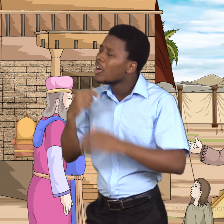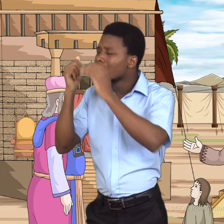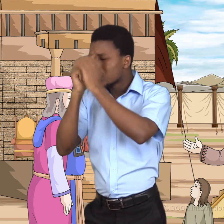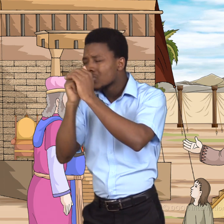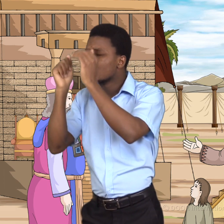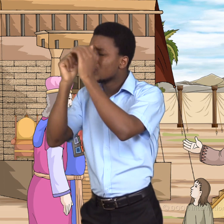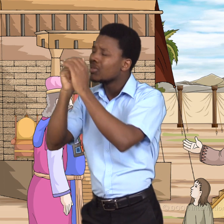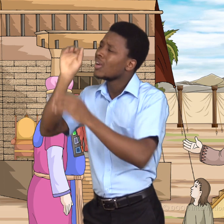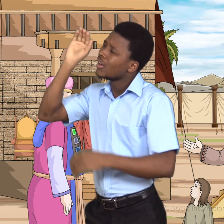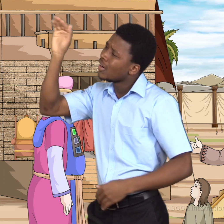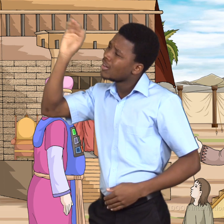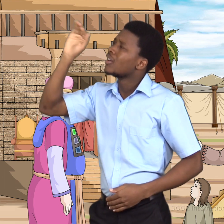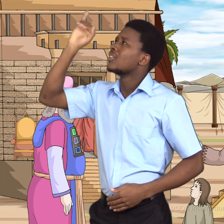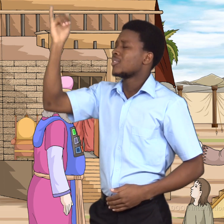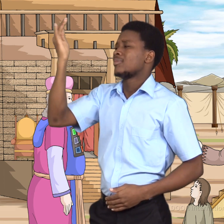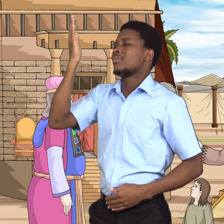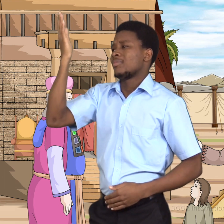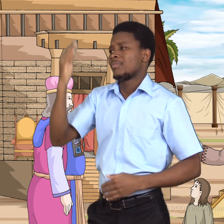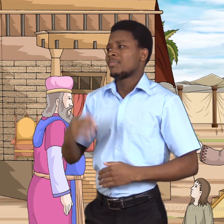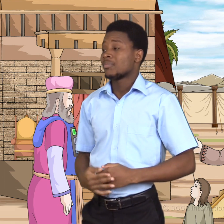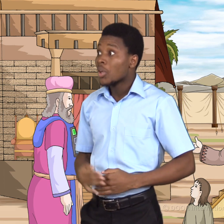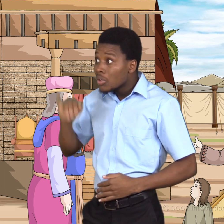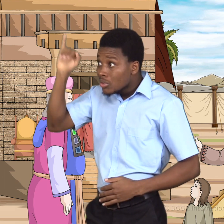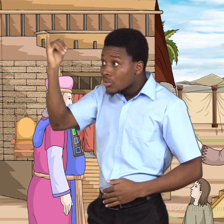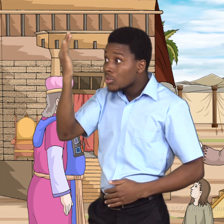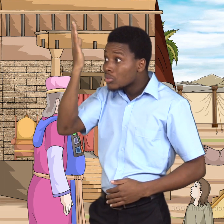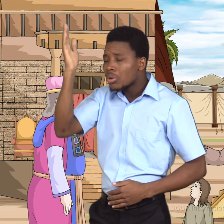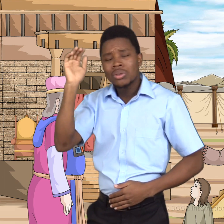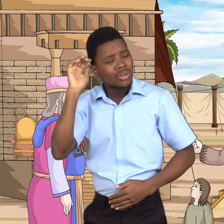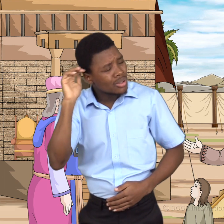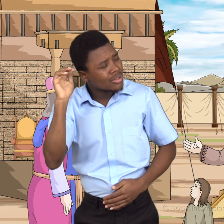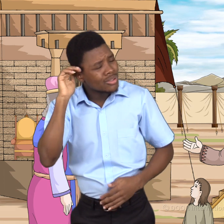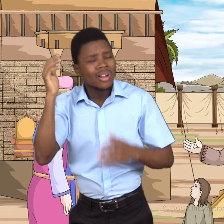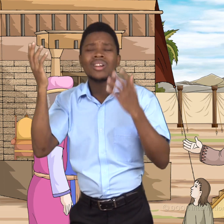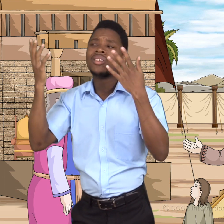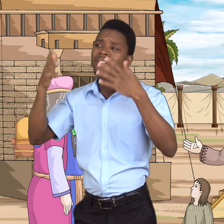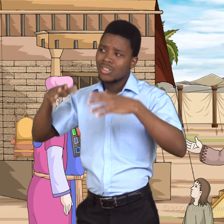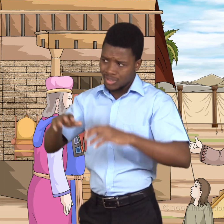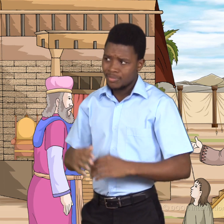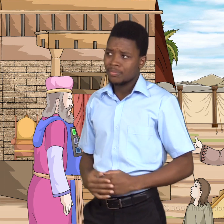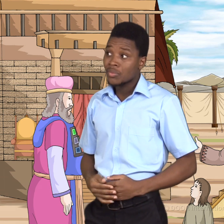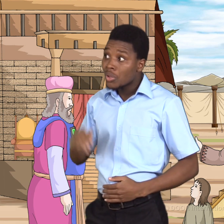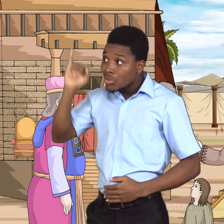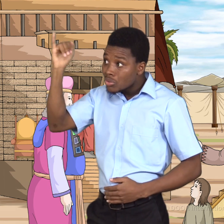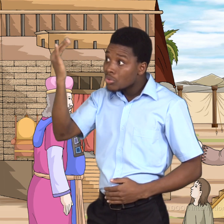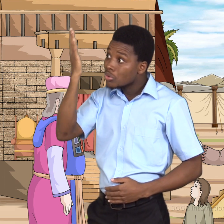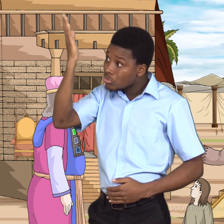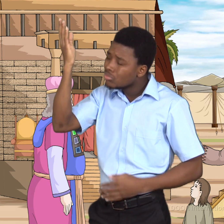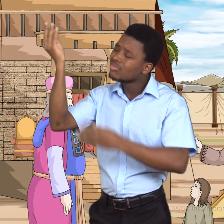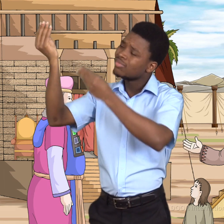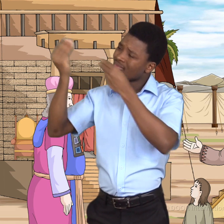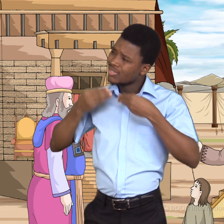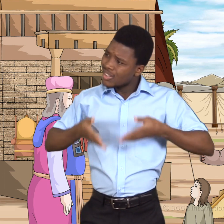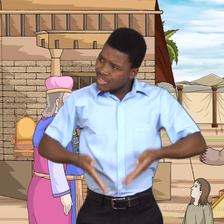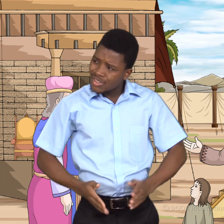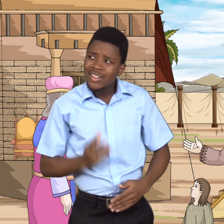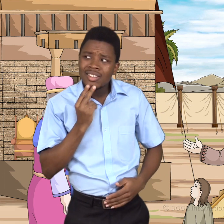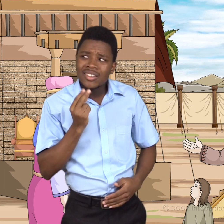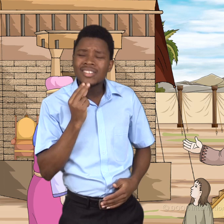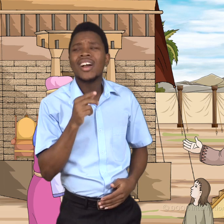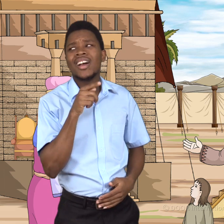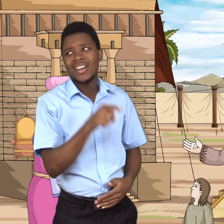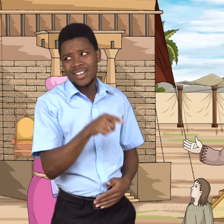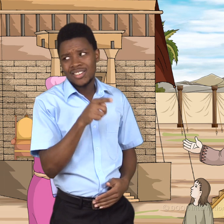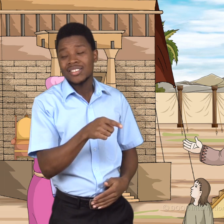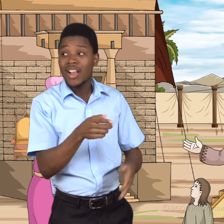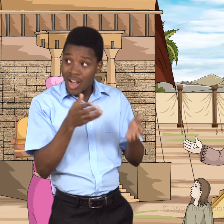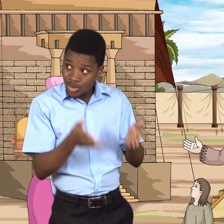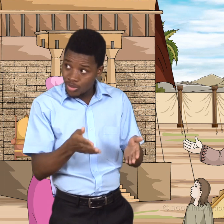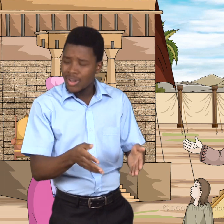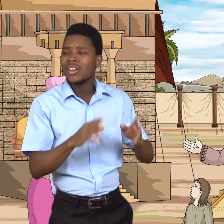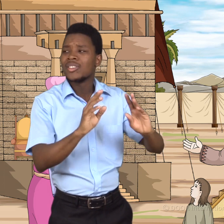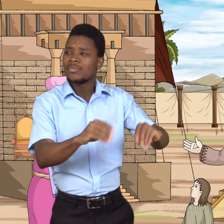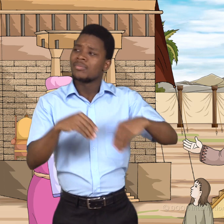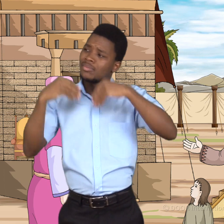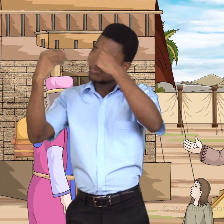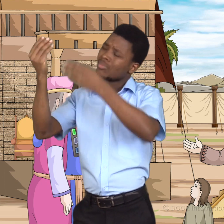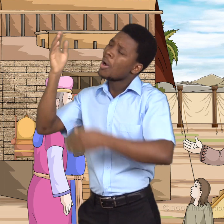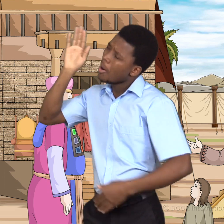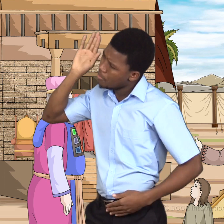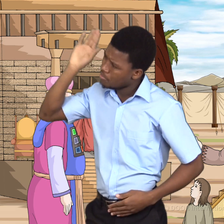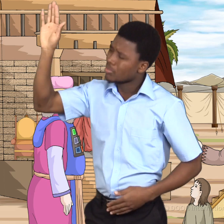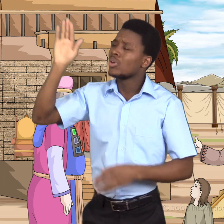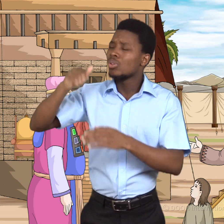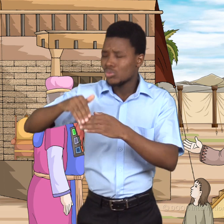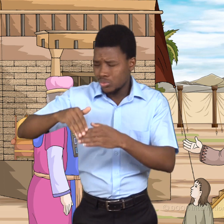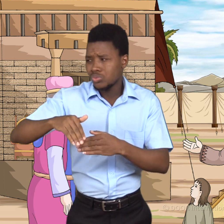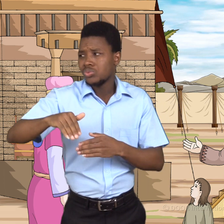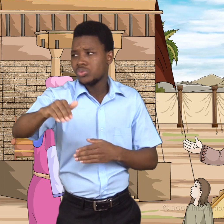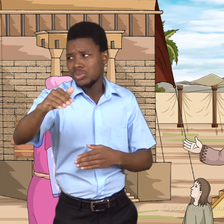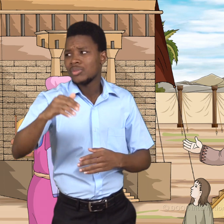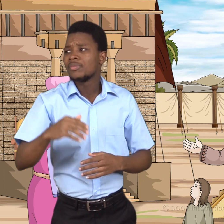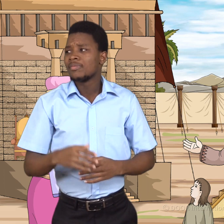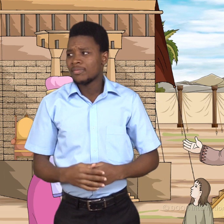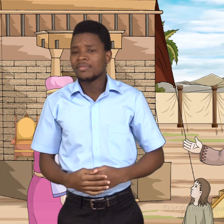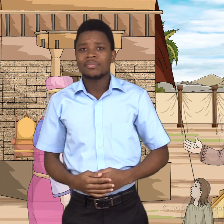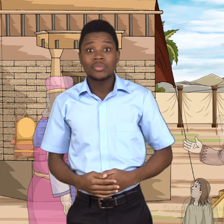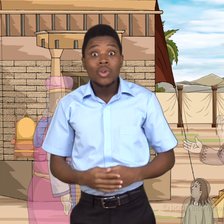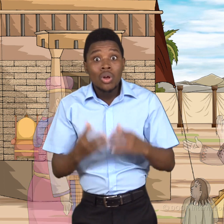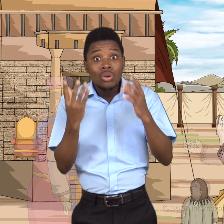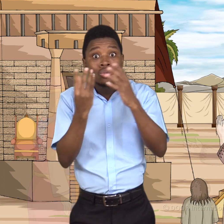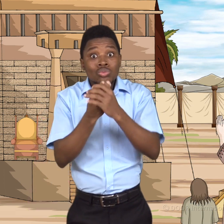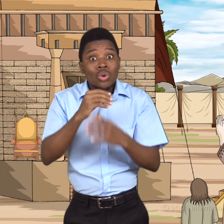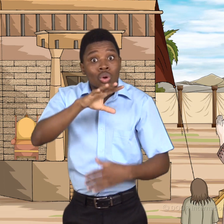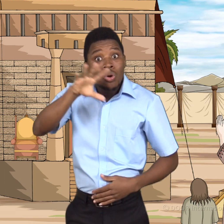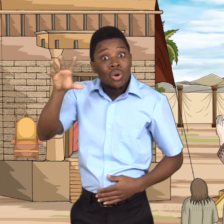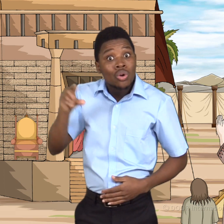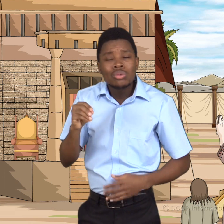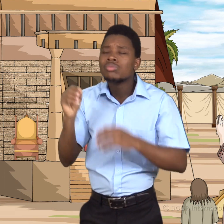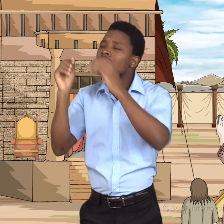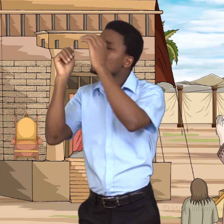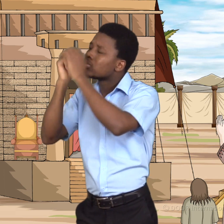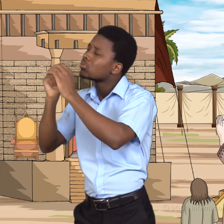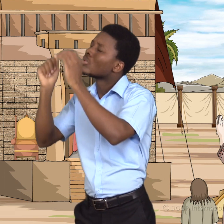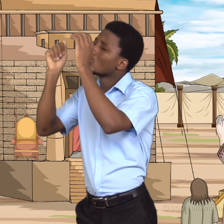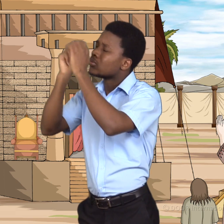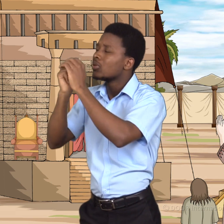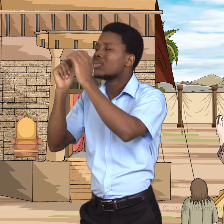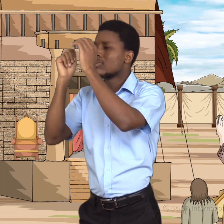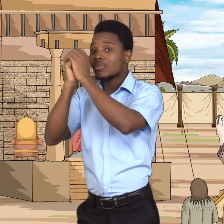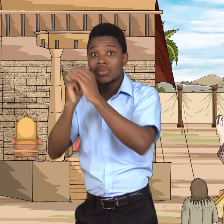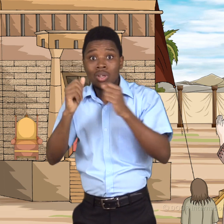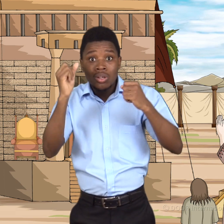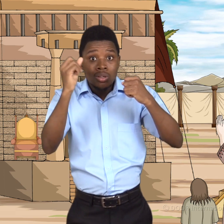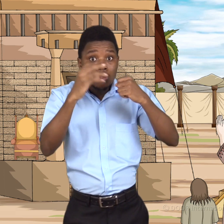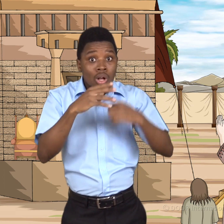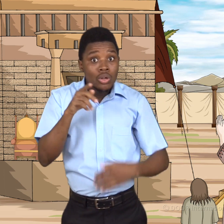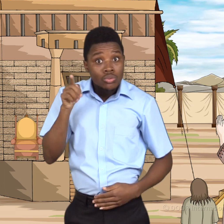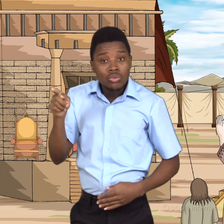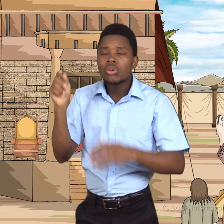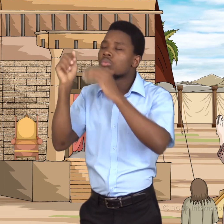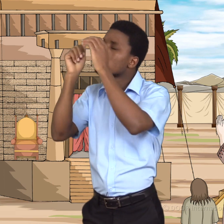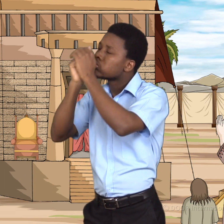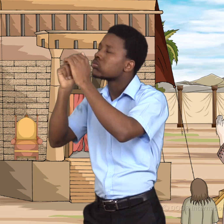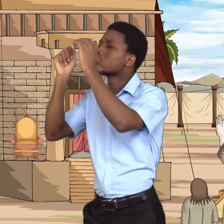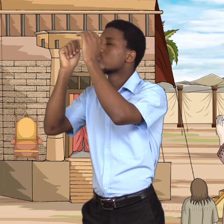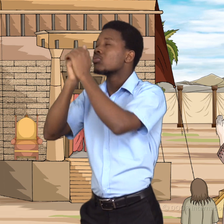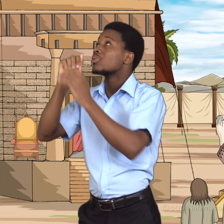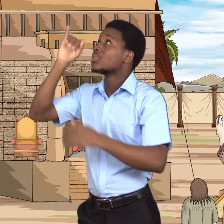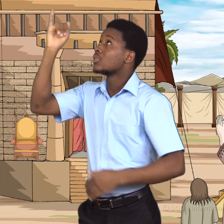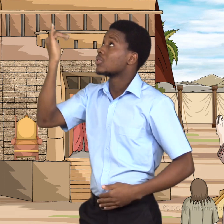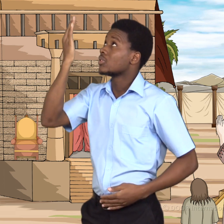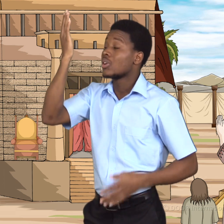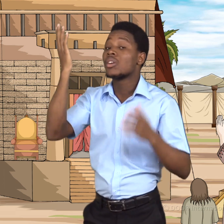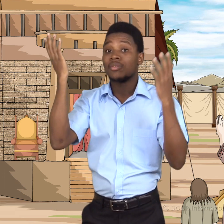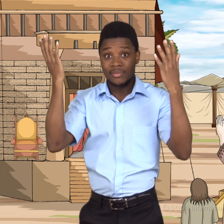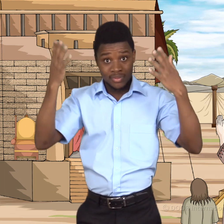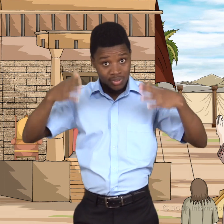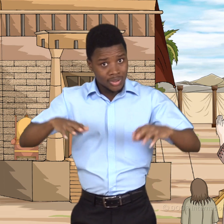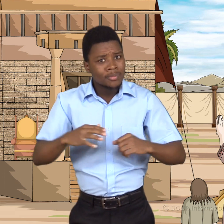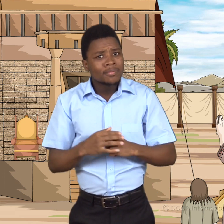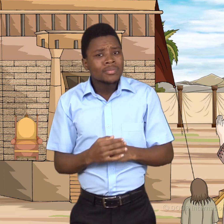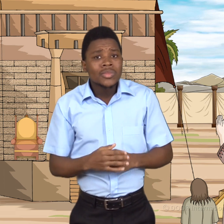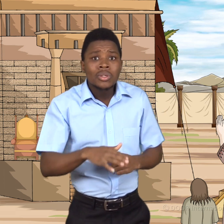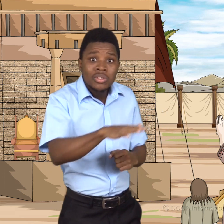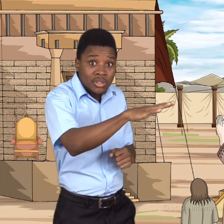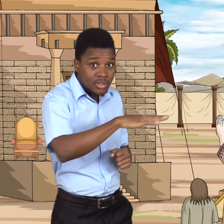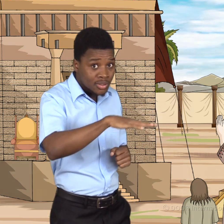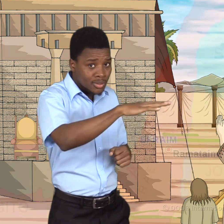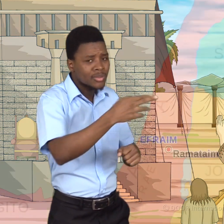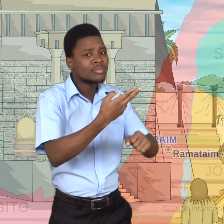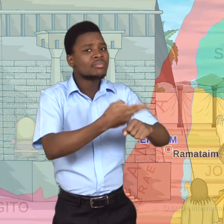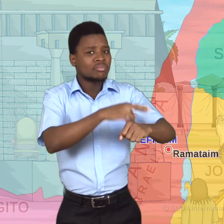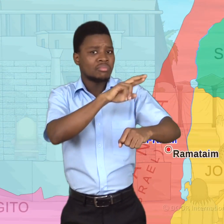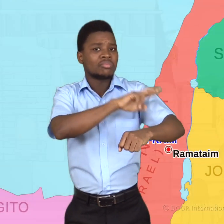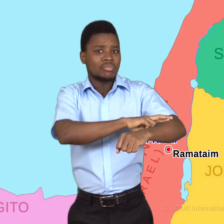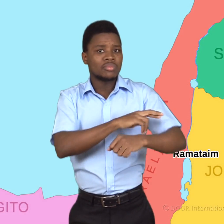The well-fed hire themselves out for food, but the starving hunger no more. The barren woman gives birth to seven, but she who has many sons pines away. The LORD brings death and gives life; He brings down to Sheol and raises up. The LORD sends poverty and wealth; He humbles and He exalts. He raises the poor from the dust and lifts the needy from the ash heap. He seats them among princes and bestows on them a throne of honor. For the foundations of the earth are the LORD’s, and upon them He has set the world. He guards the steps of His faithful ones, but the wicked perish in darkness; for by his own strength shall no man prevail. Those who oppose the LORD will be shattered. He will thunder from heaven against them. The LORD will judge the ends of the earth and will give power to His king. He will exalt the horn of His anointed.”